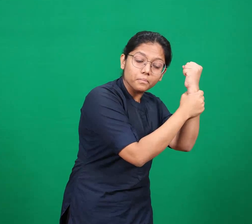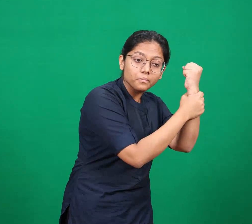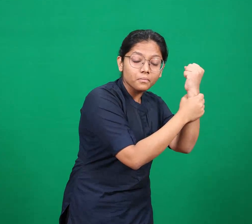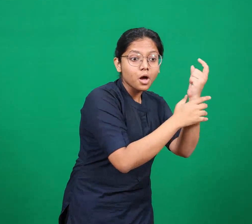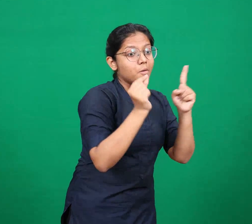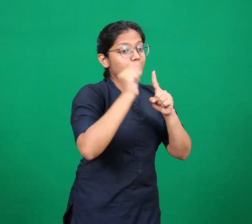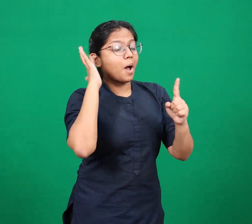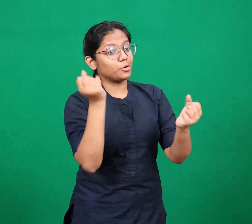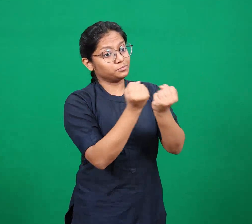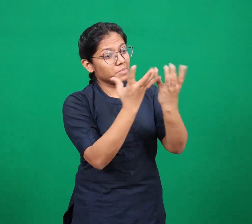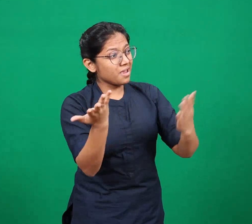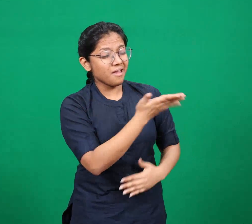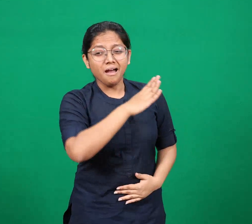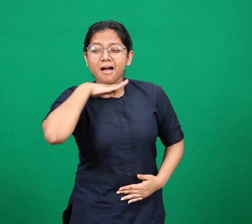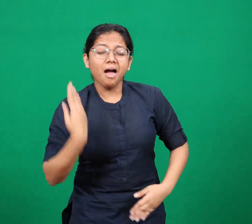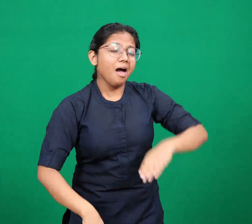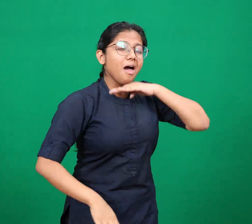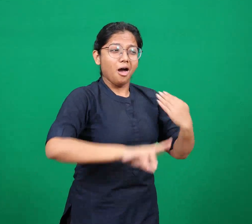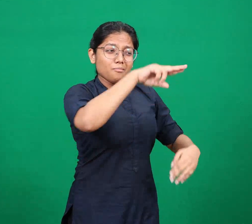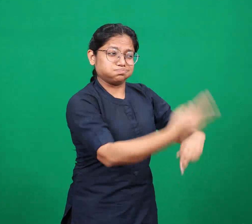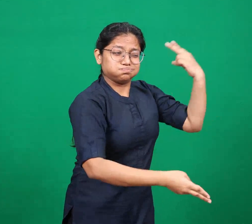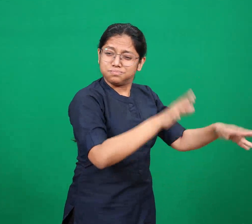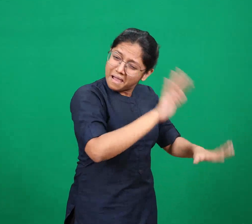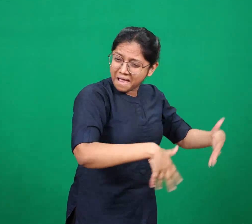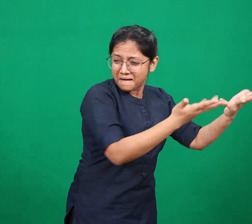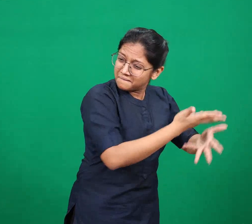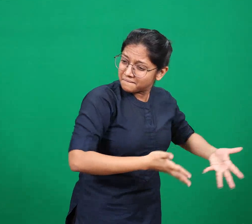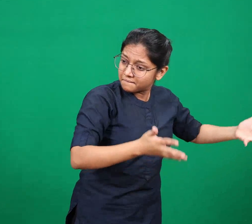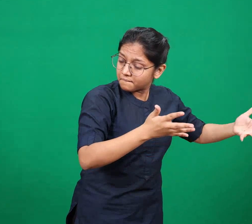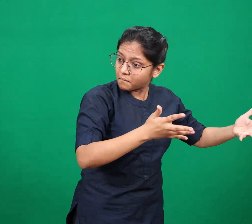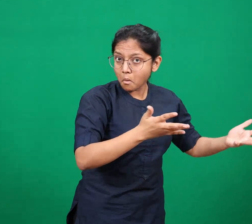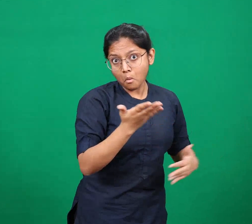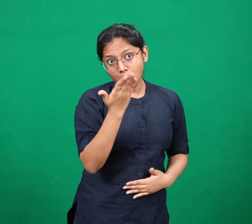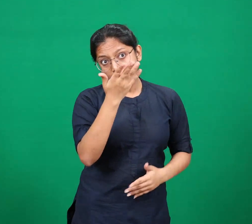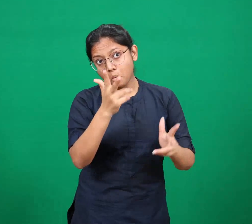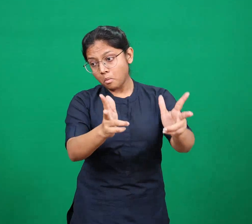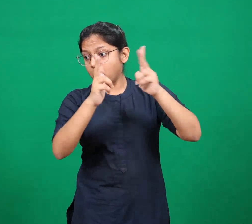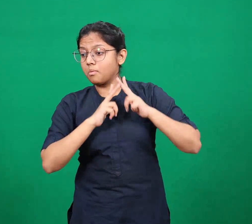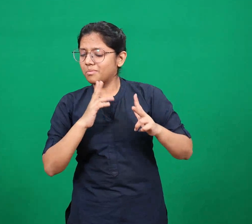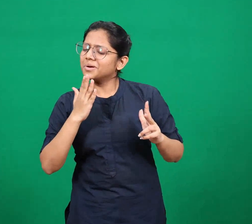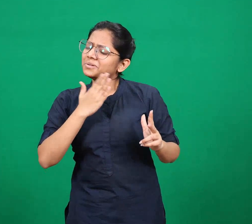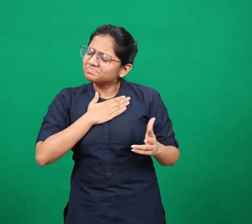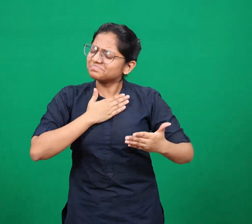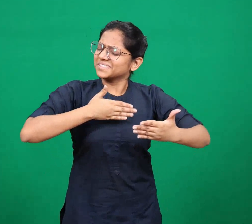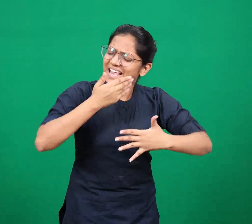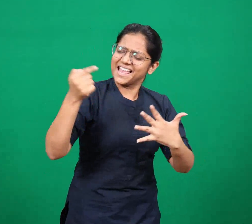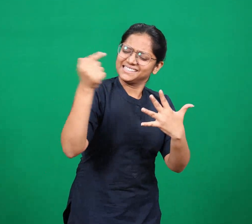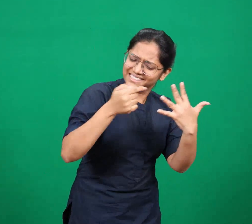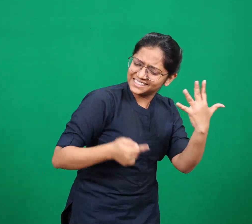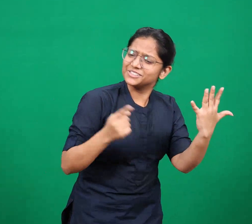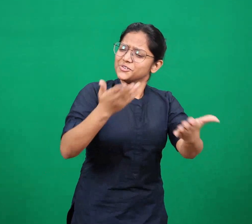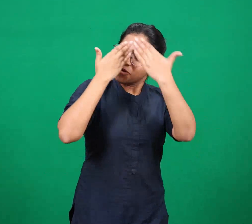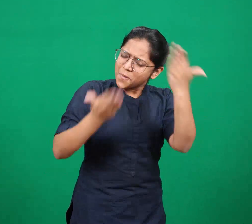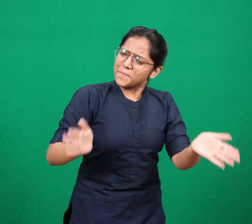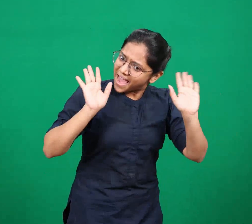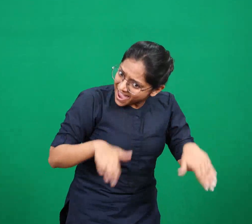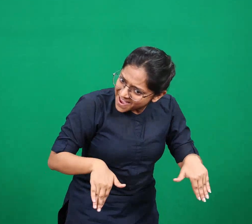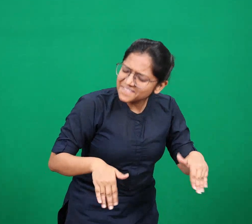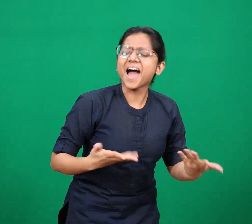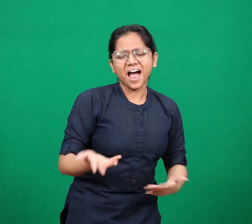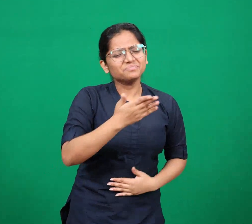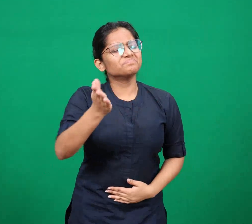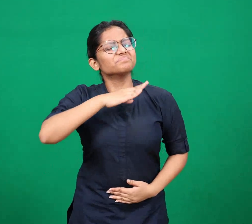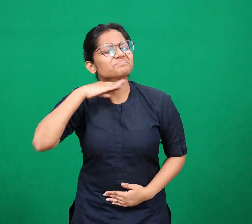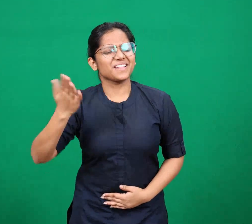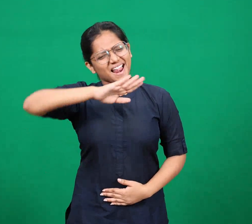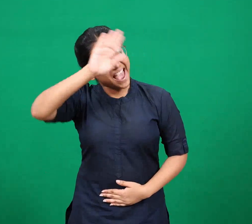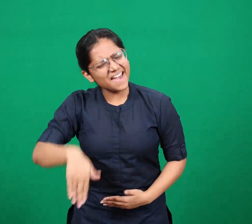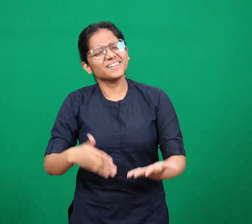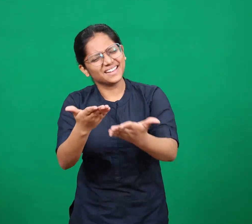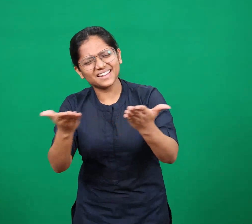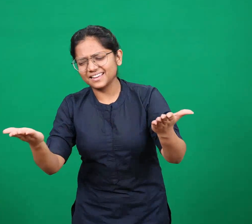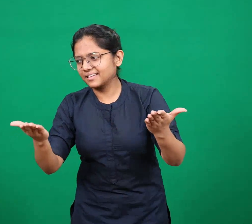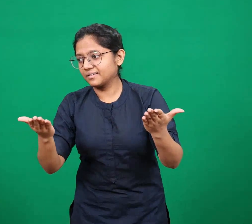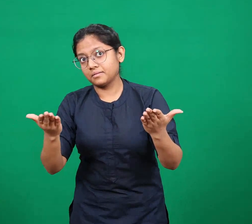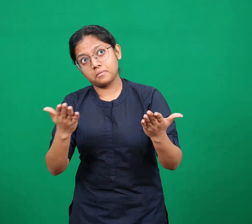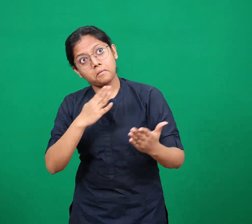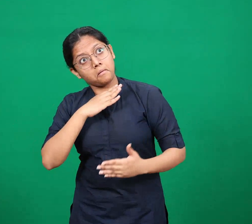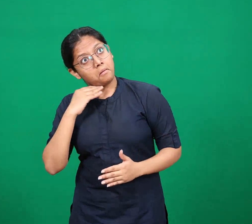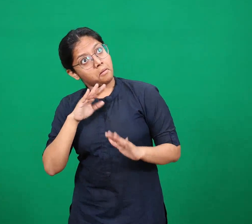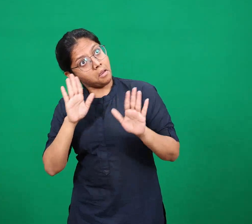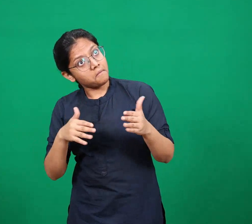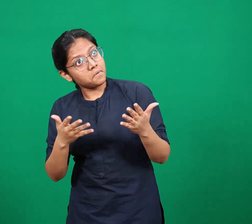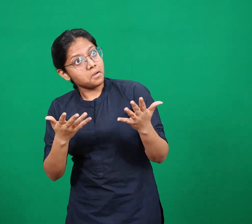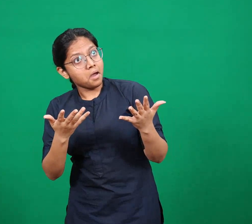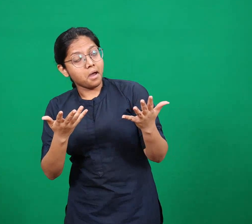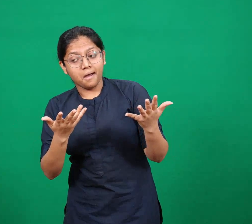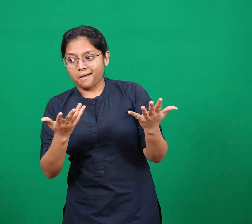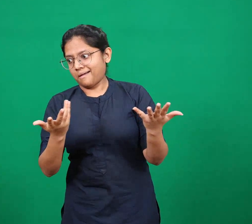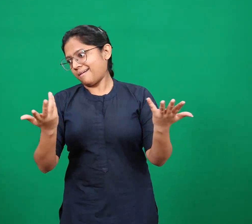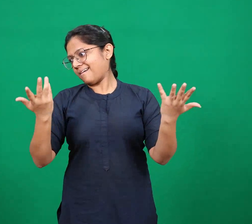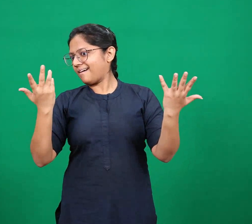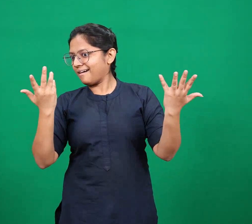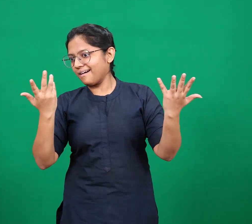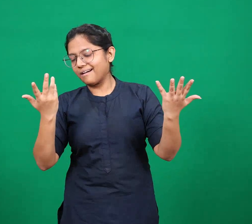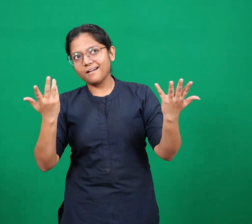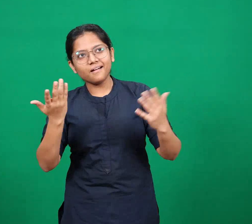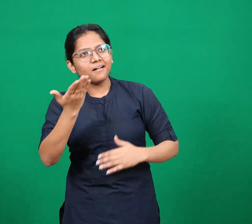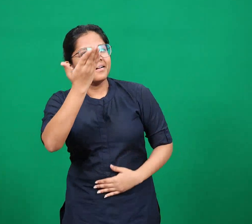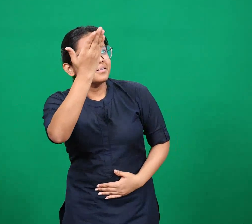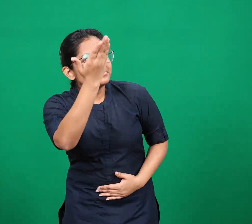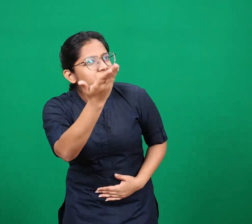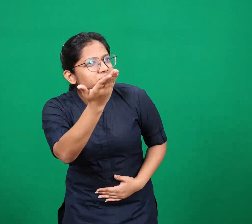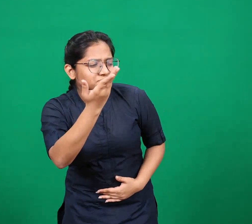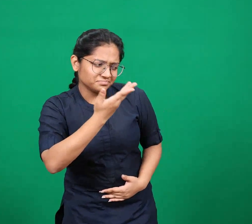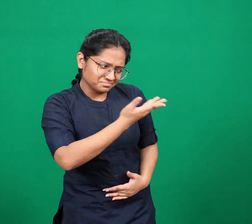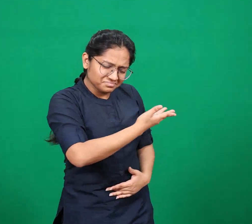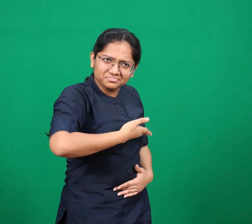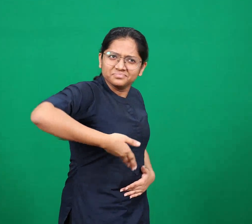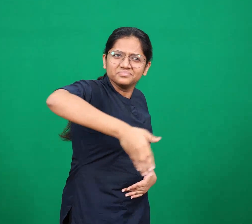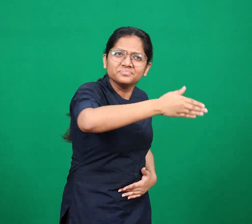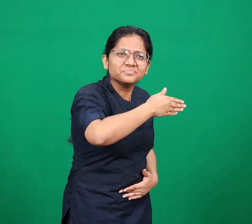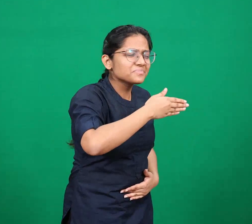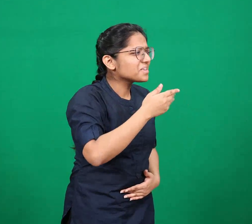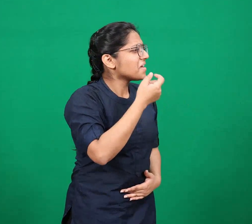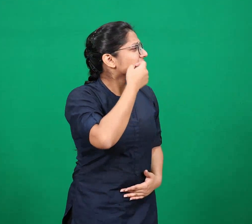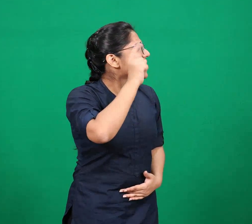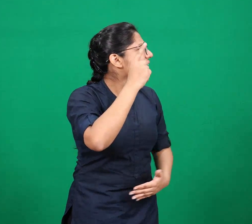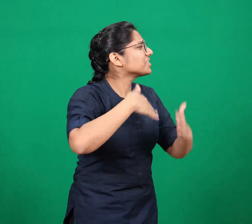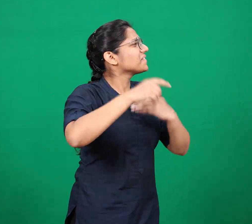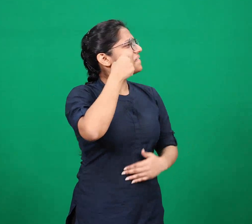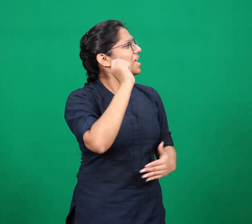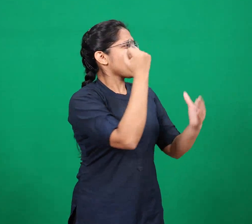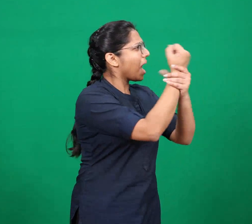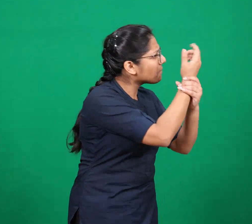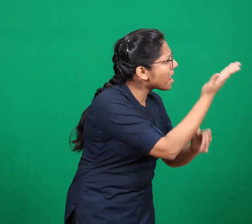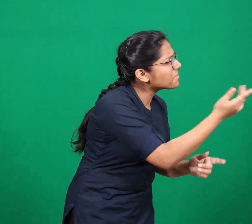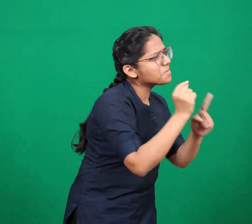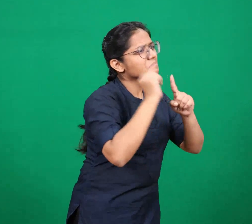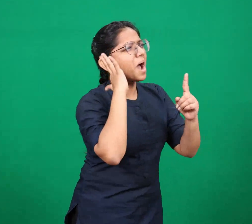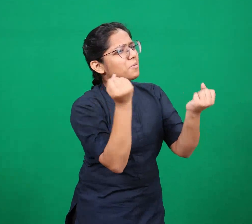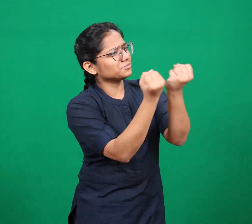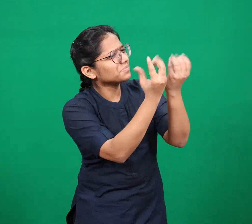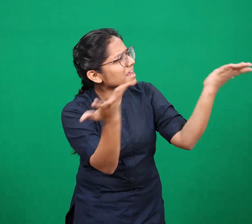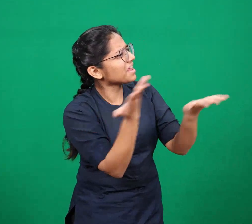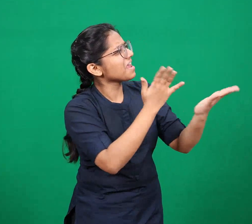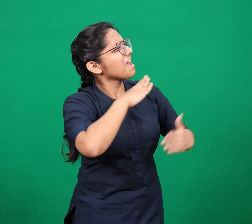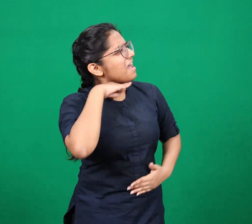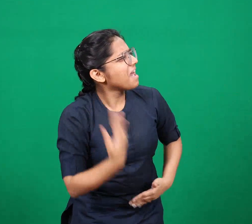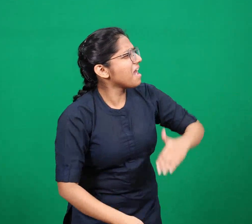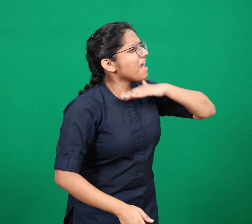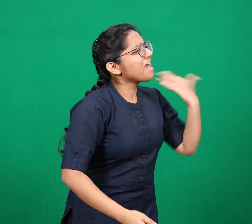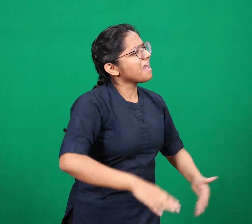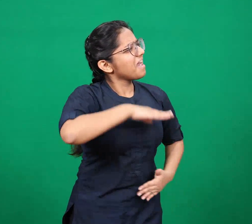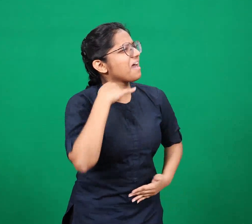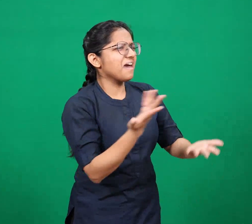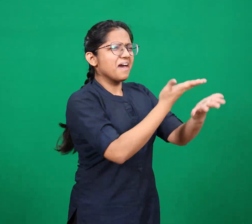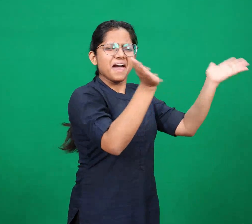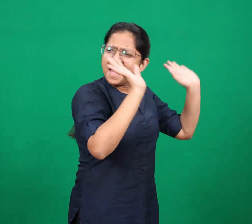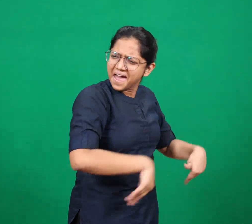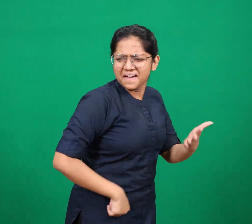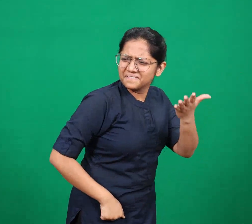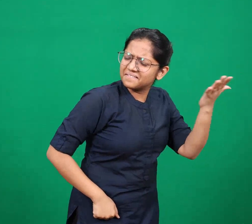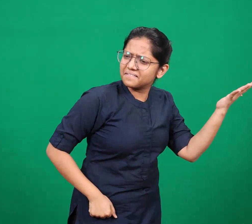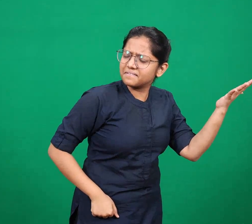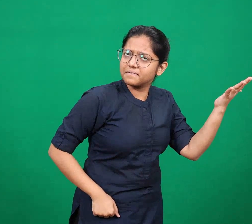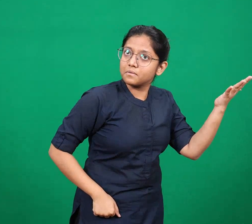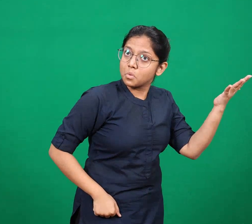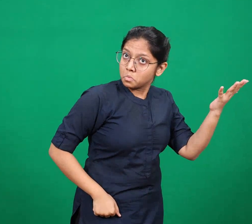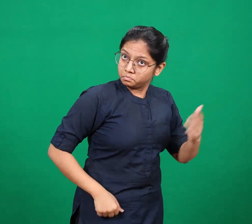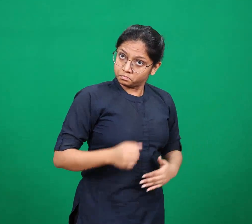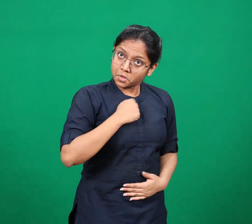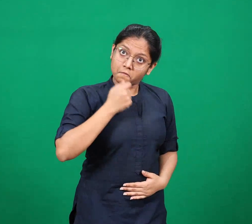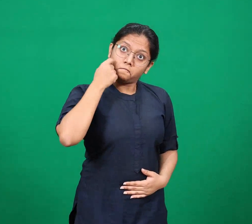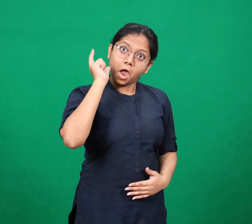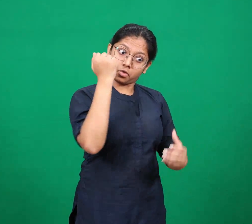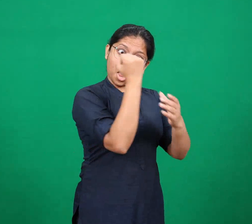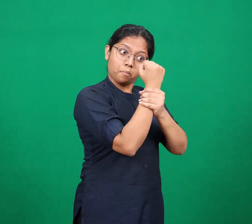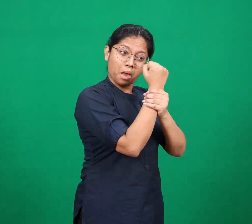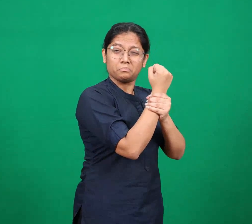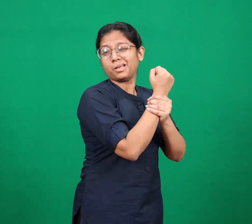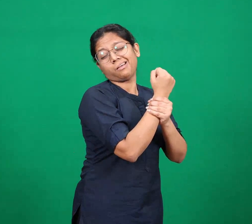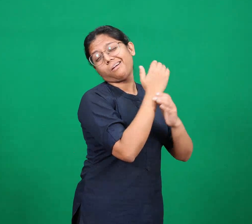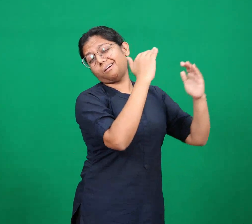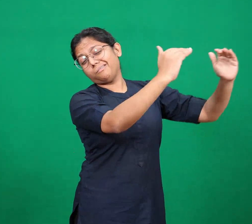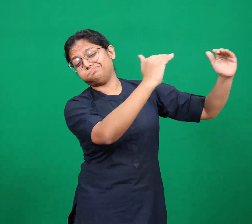"Abraham died, and so did the prophets, yet You say that anyone who keeps Your word will never taste death.